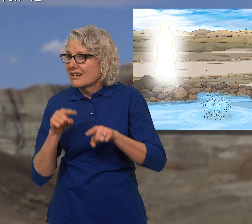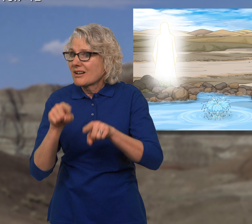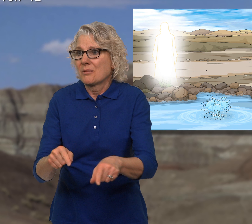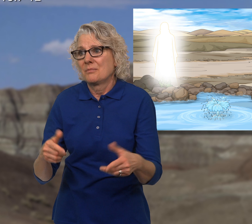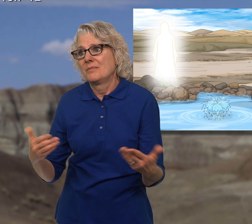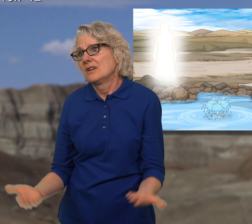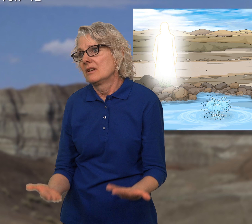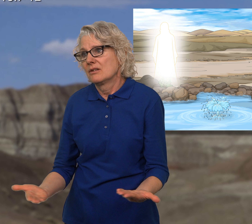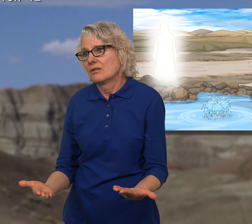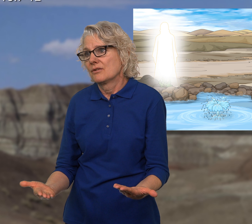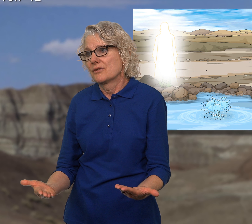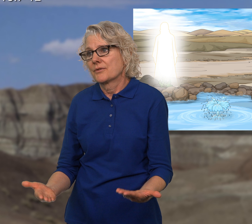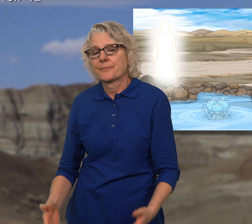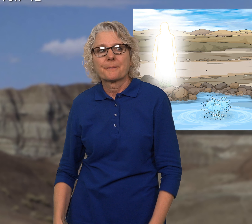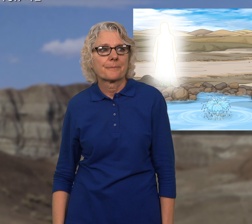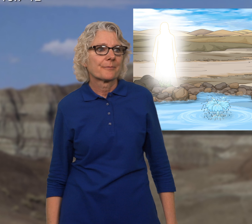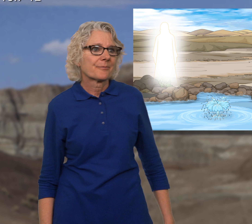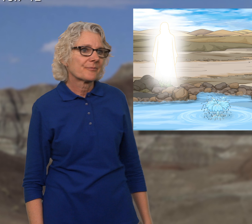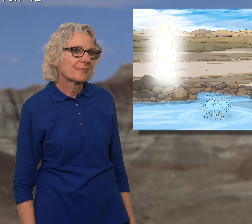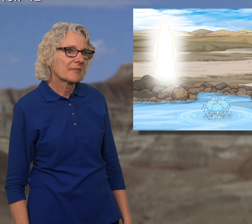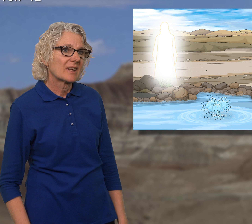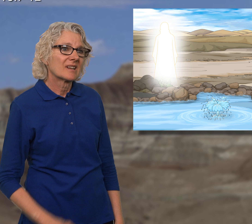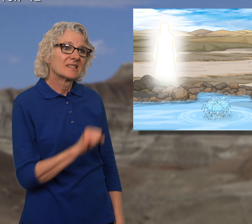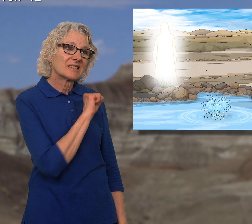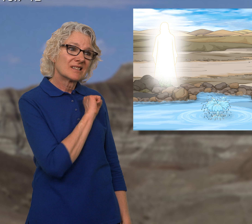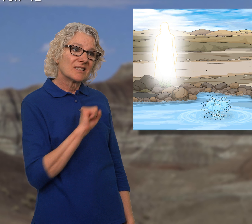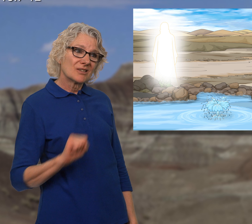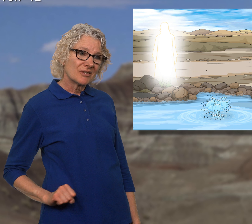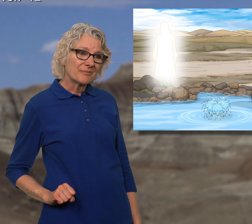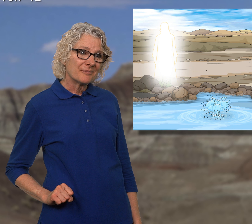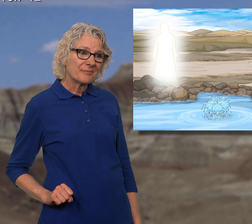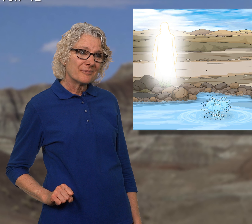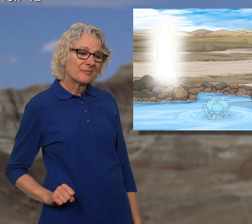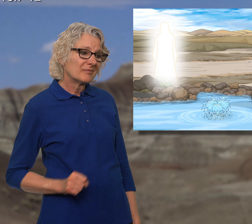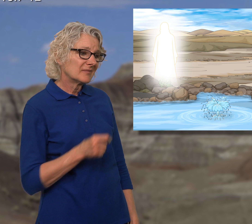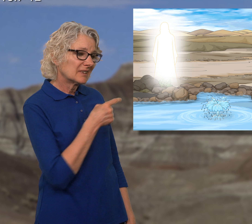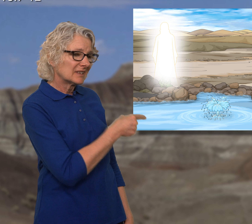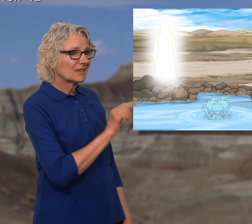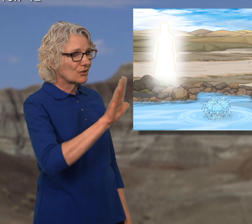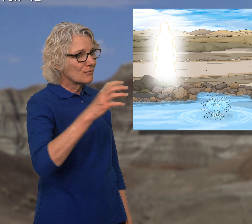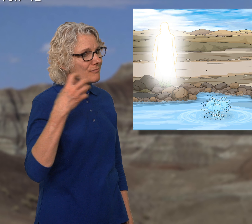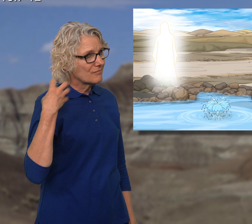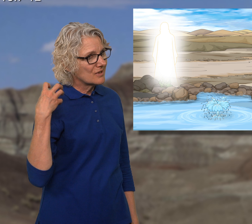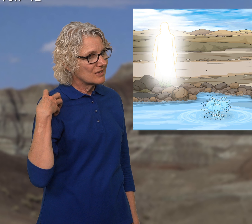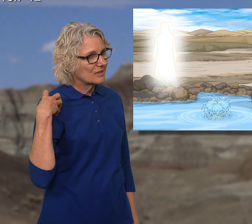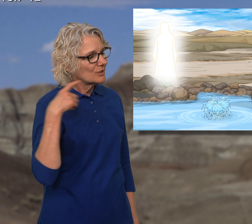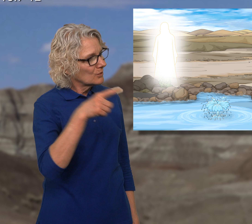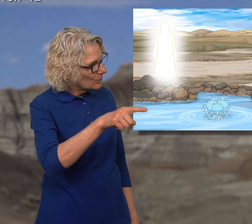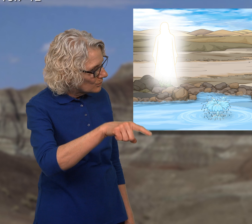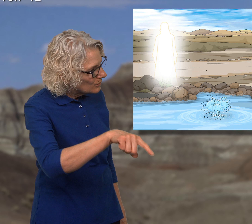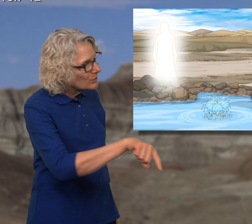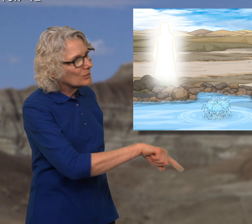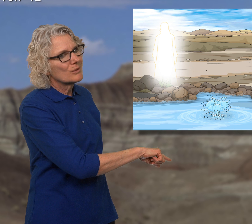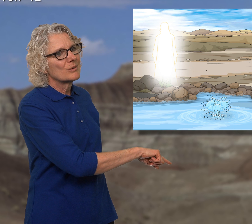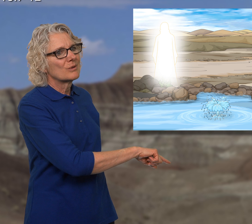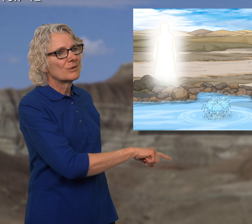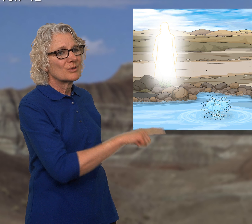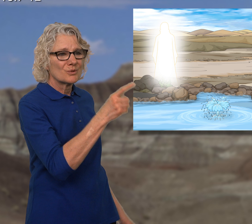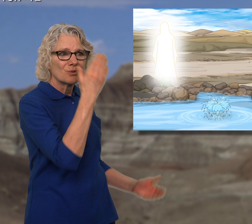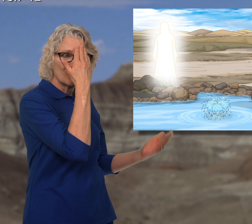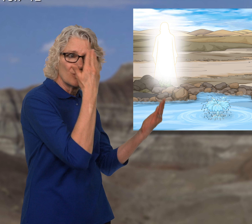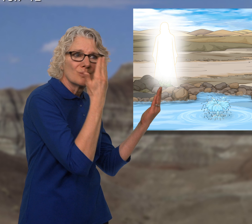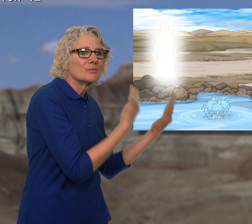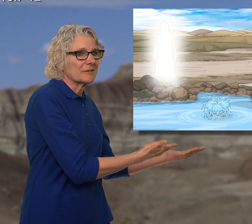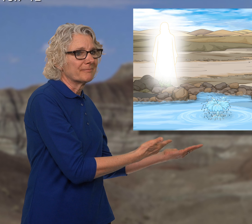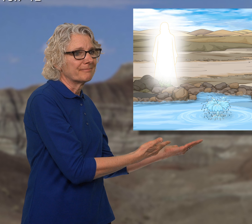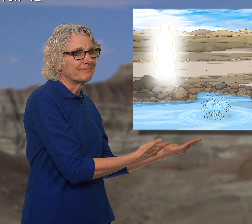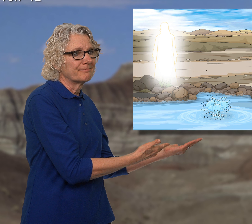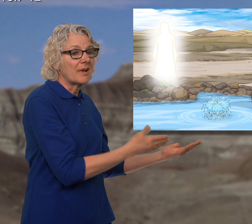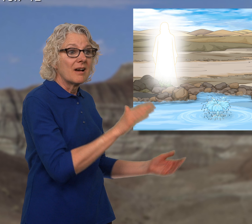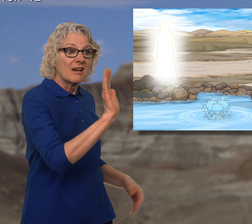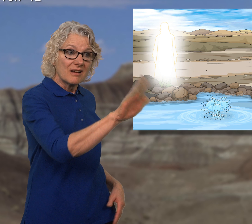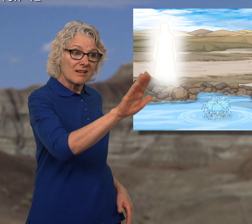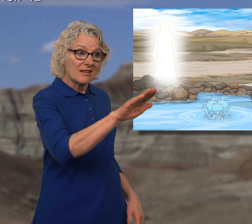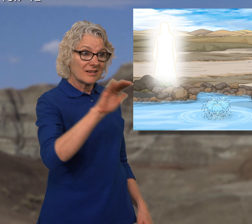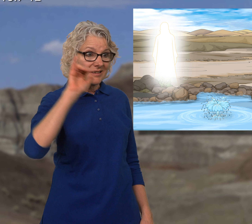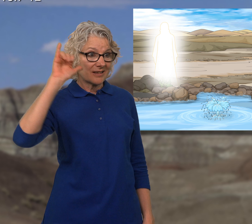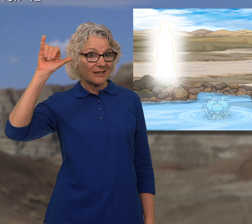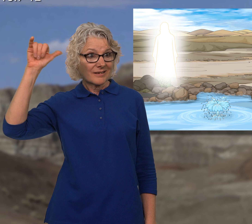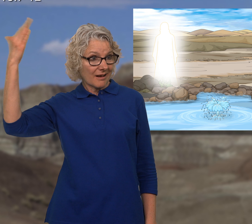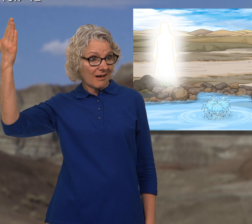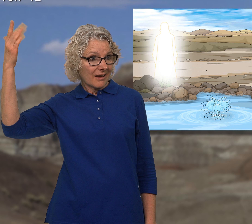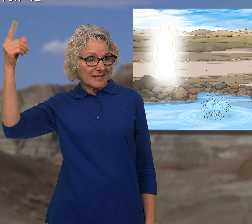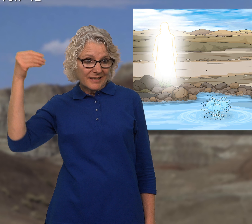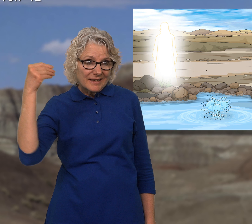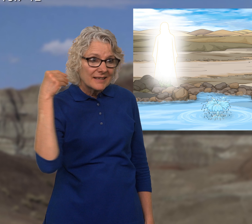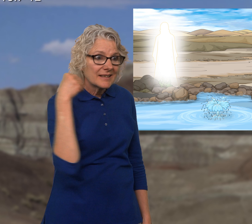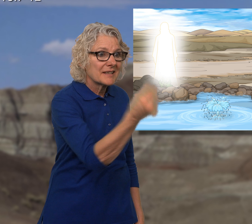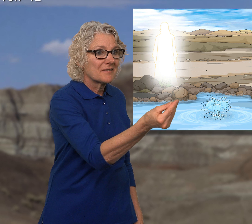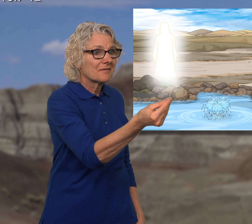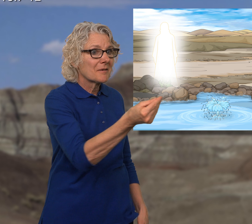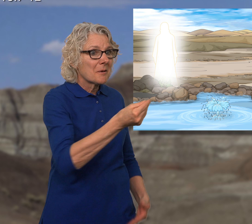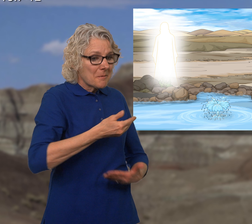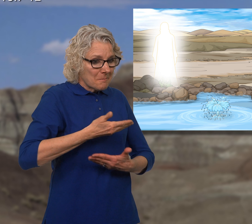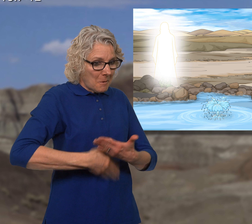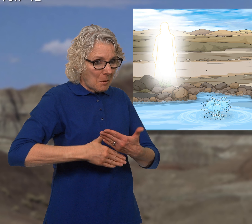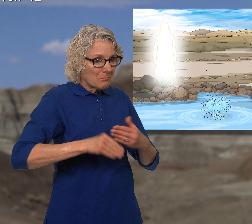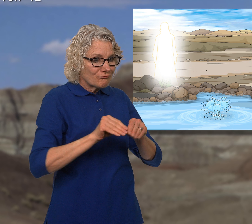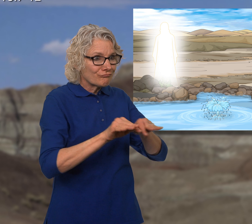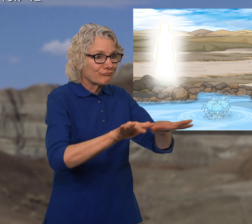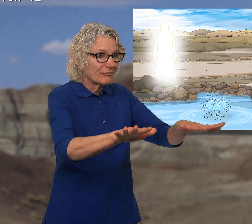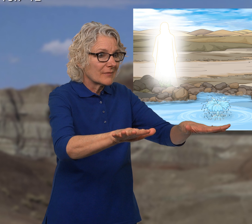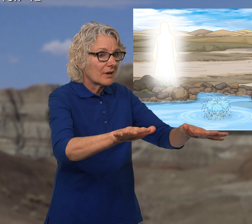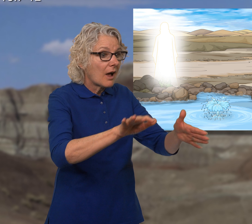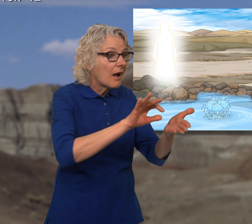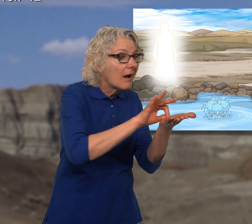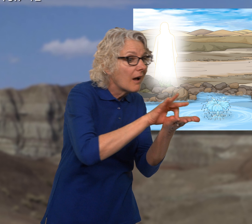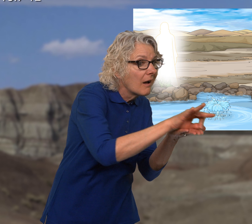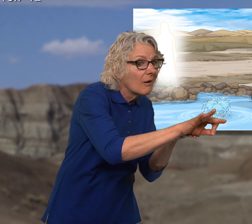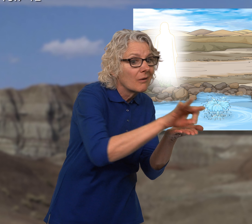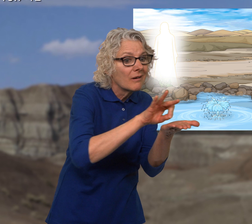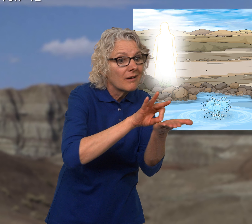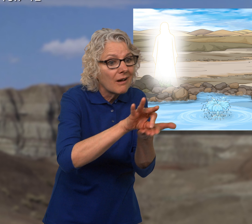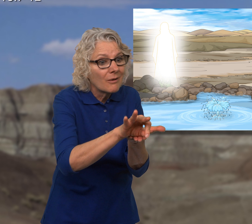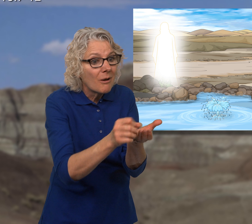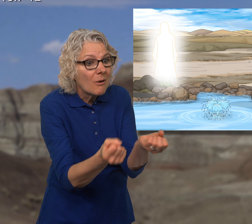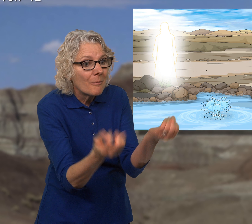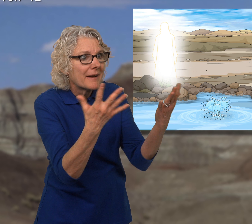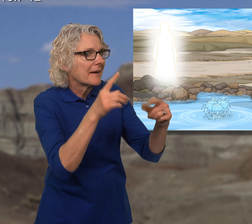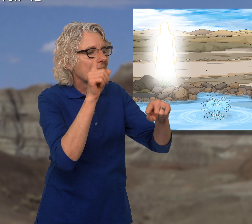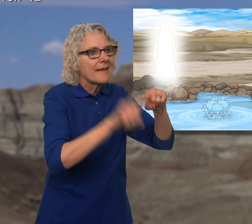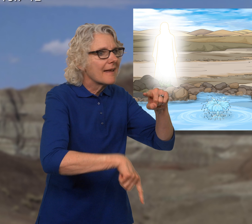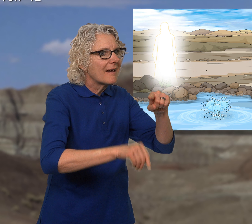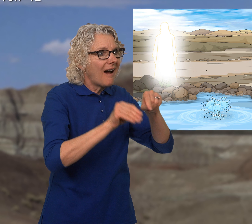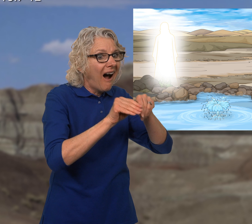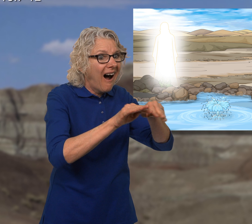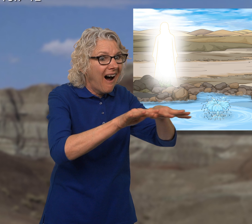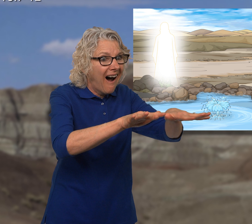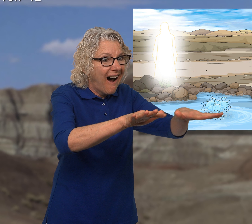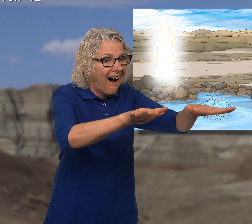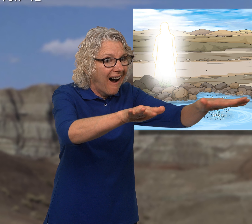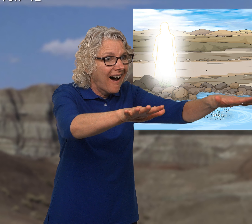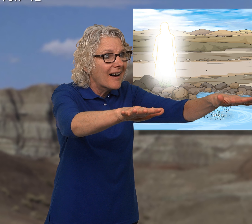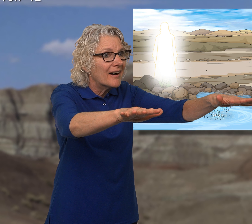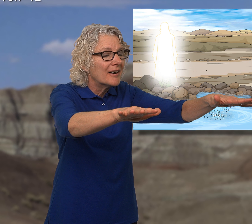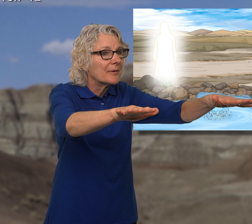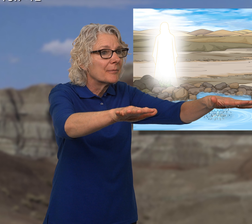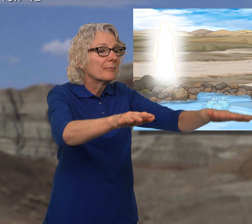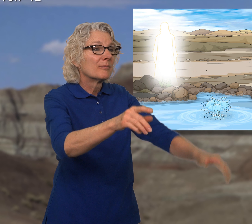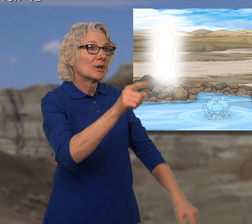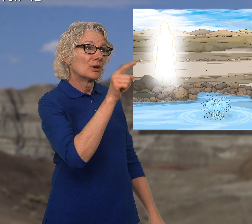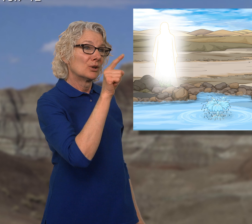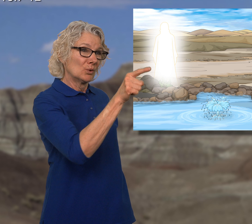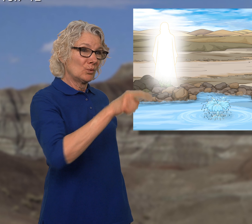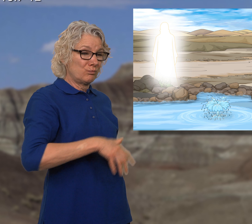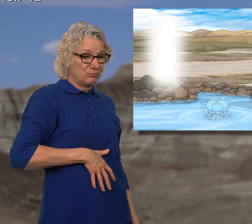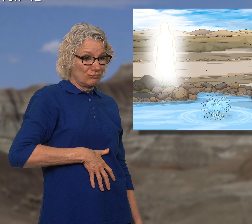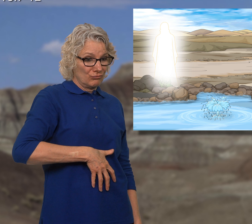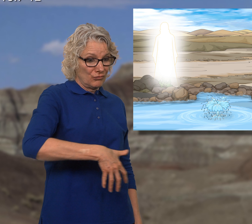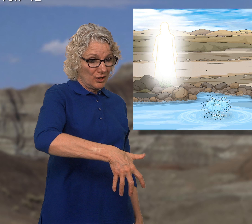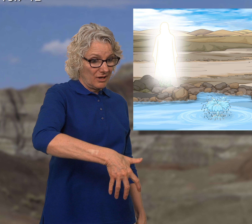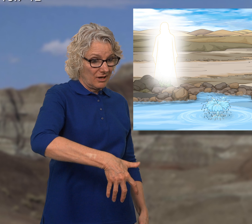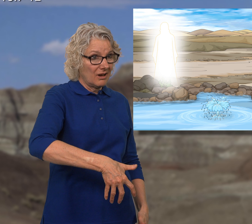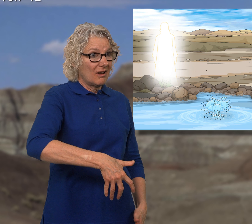Then the angel added, “I will greatly multiply your offspring so that they will be too numerous to count.”